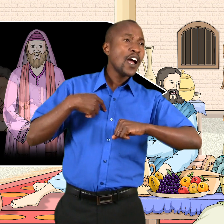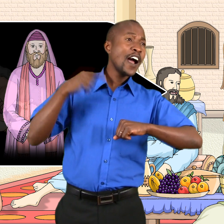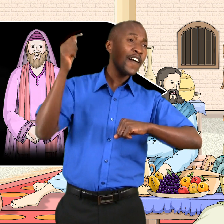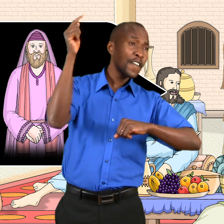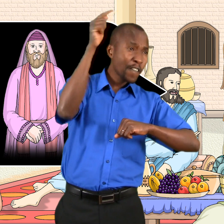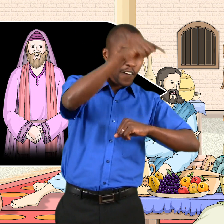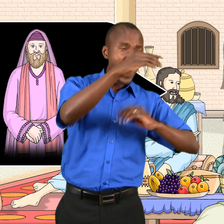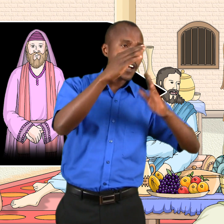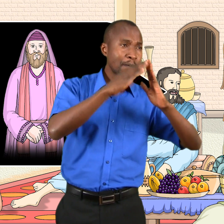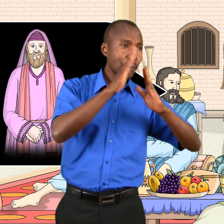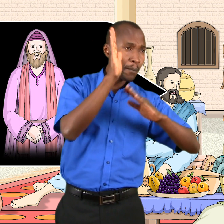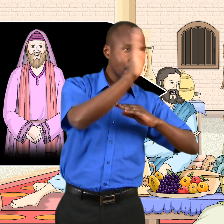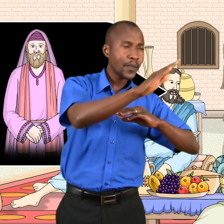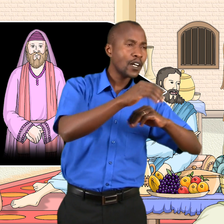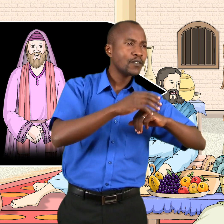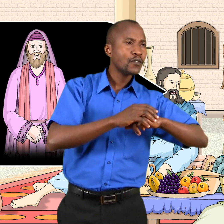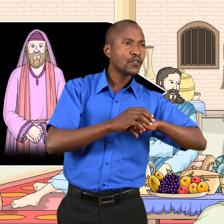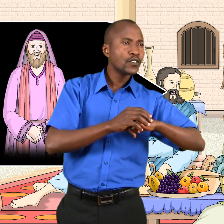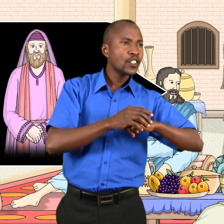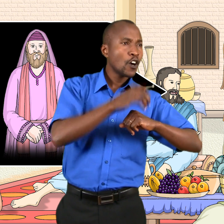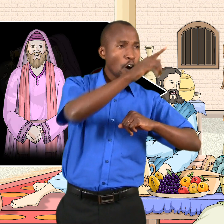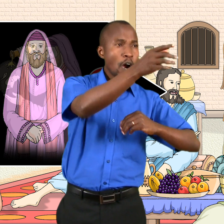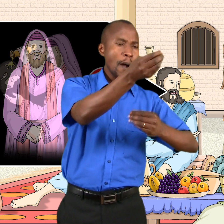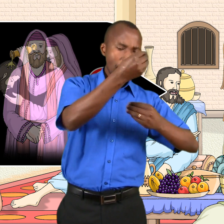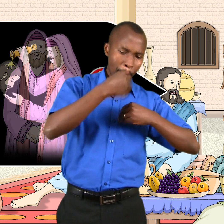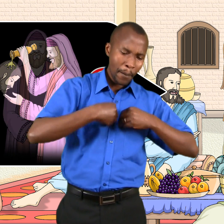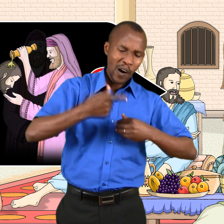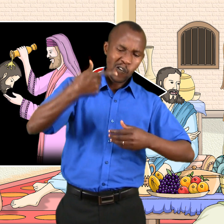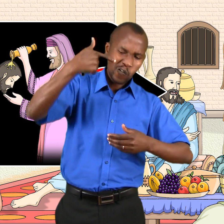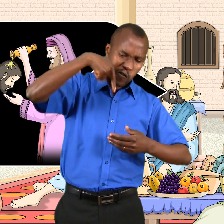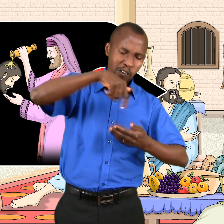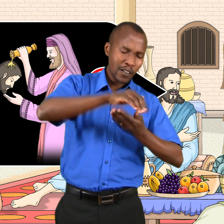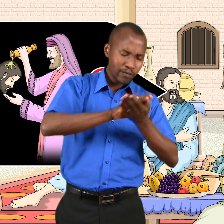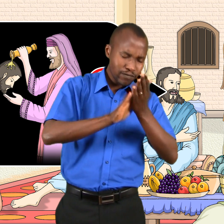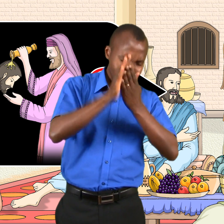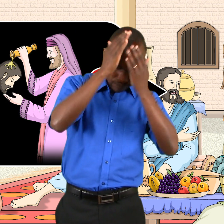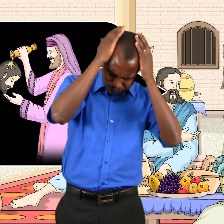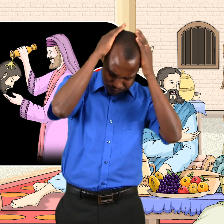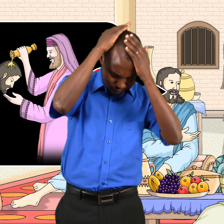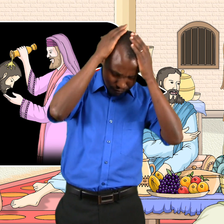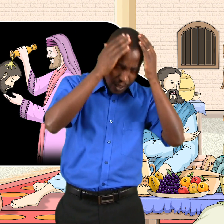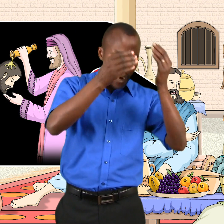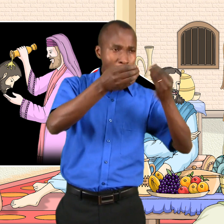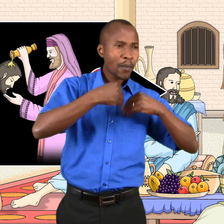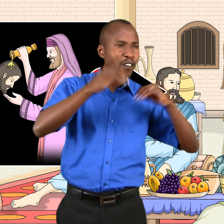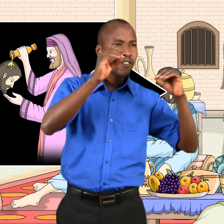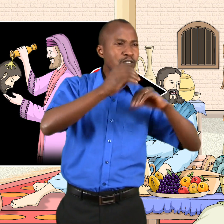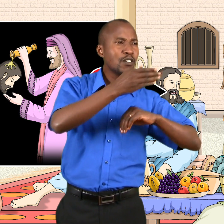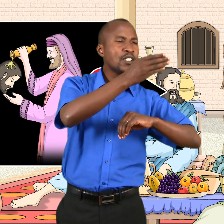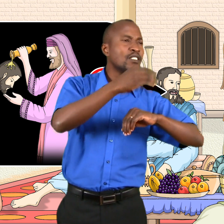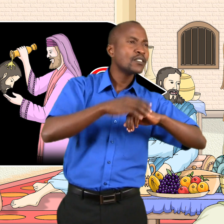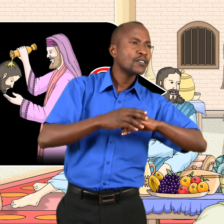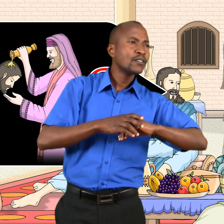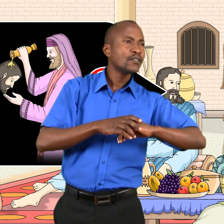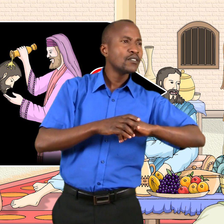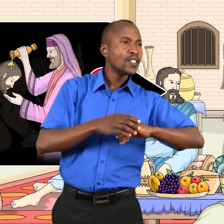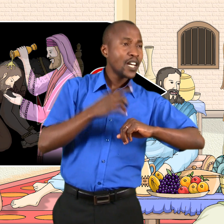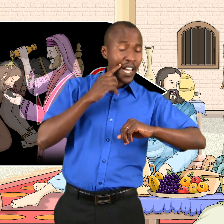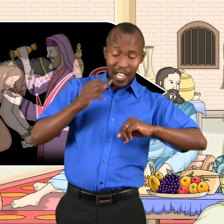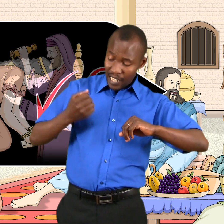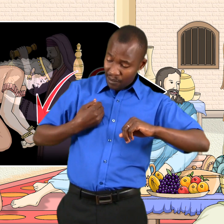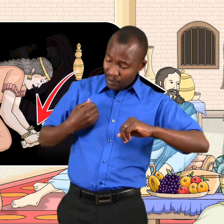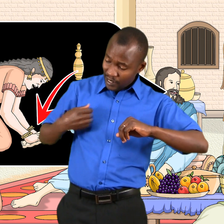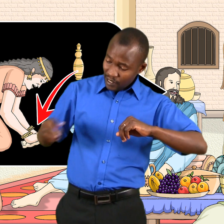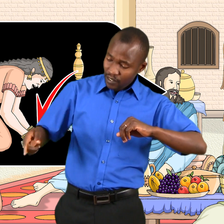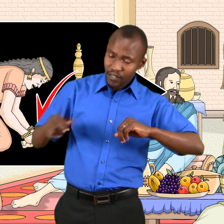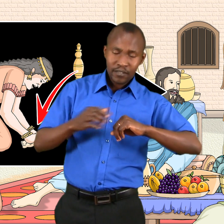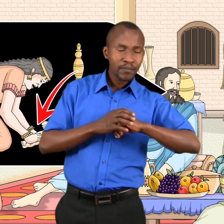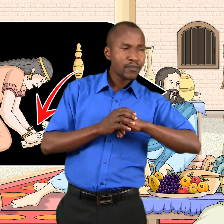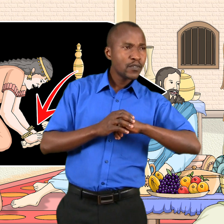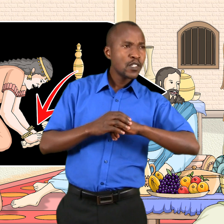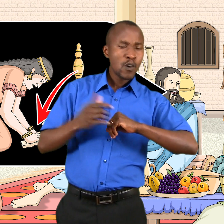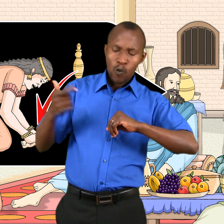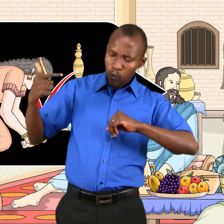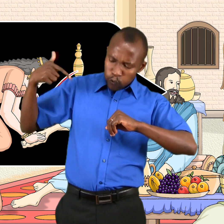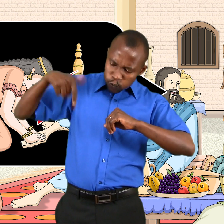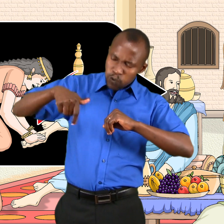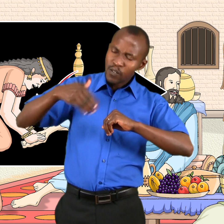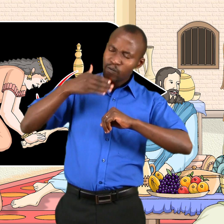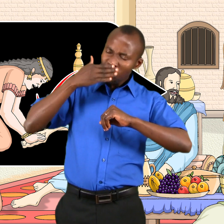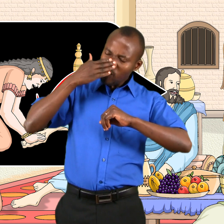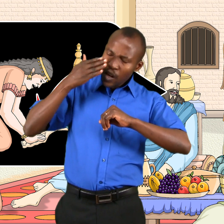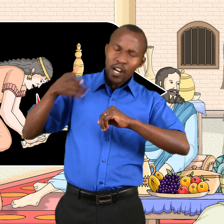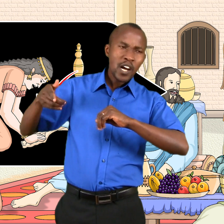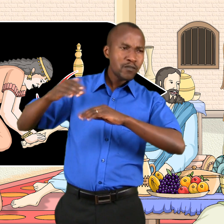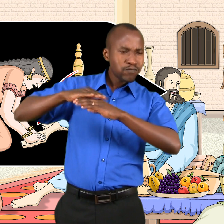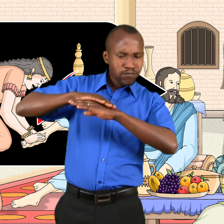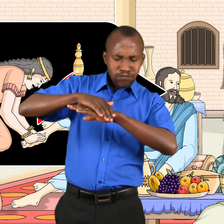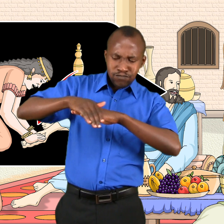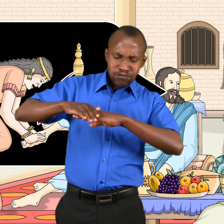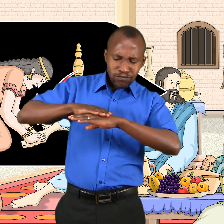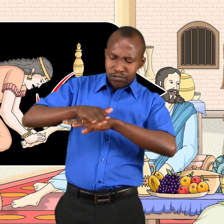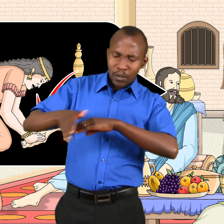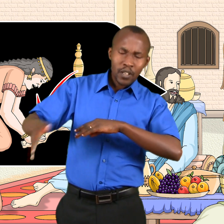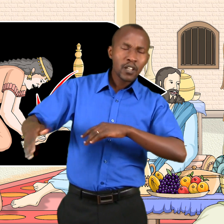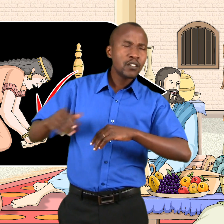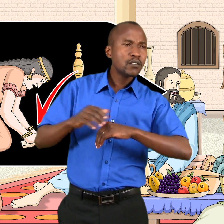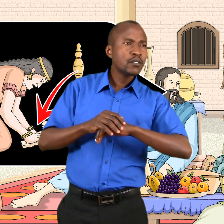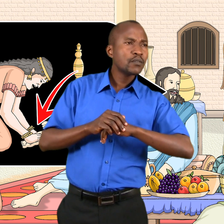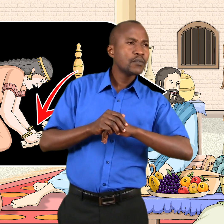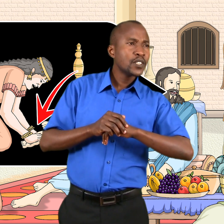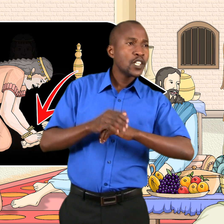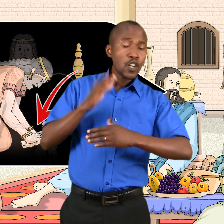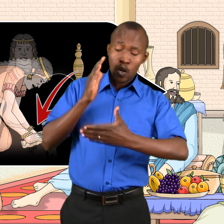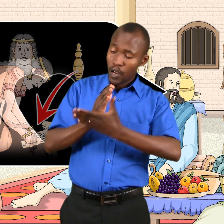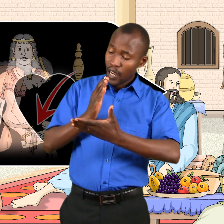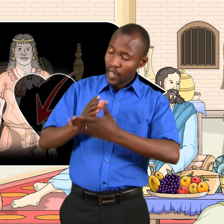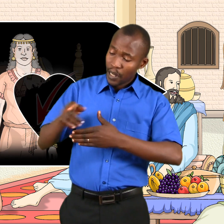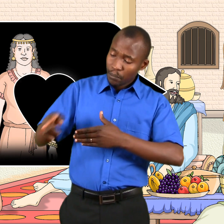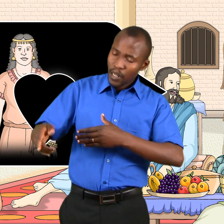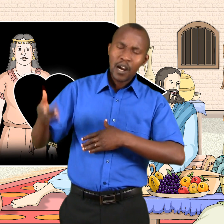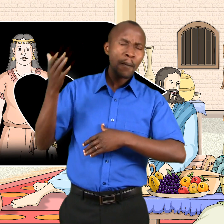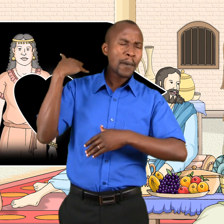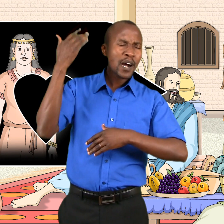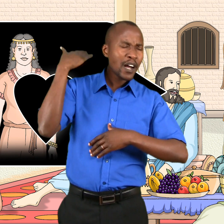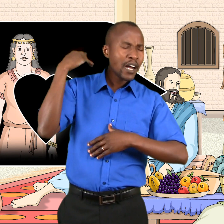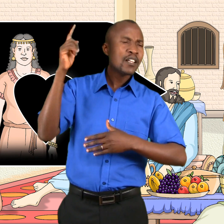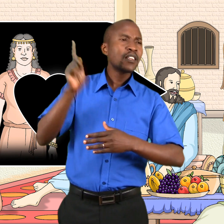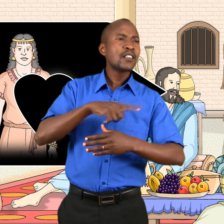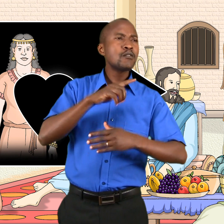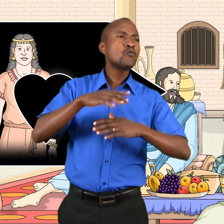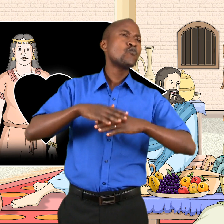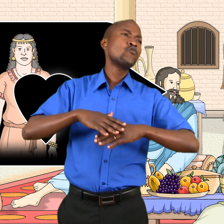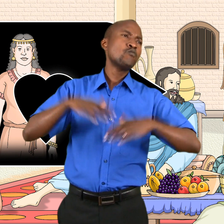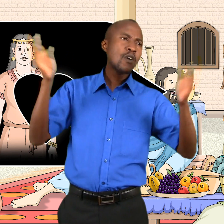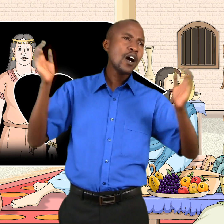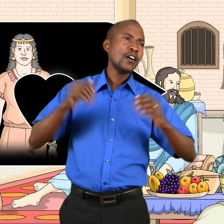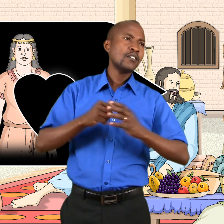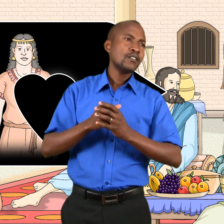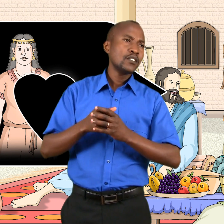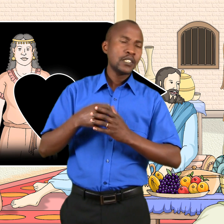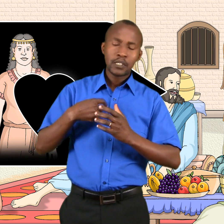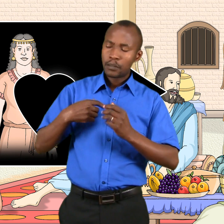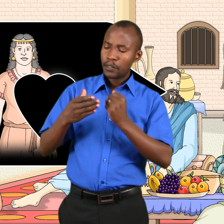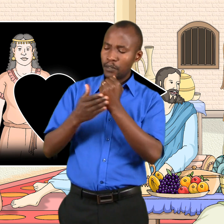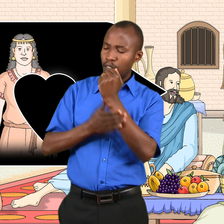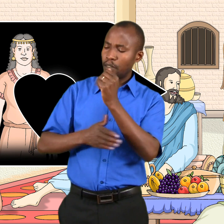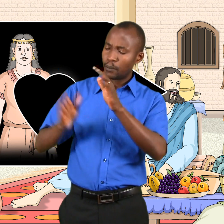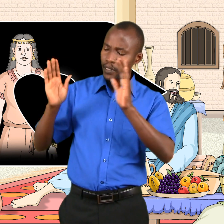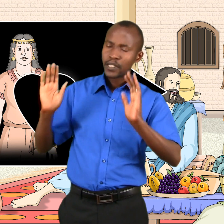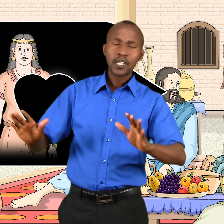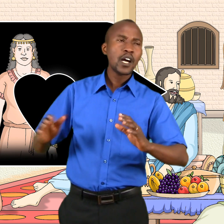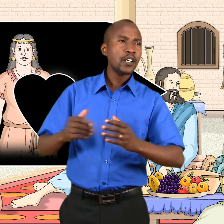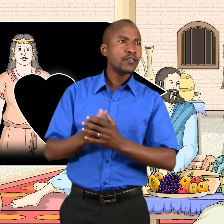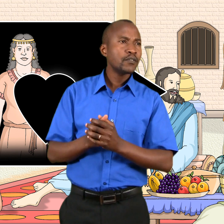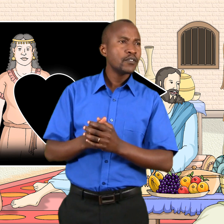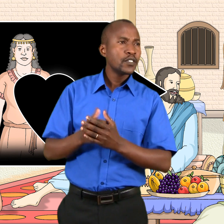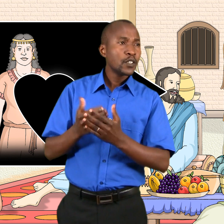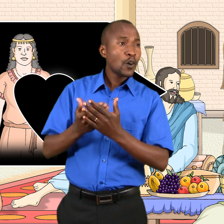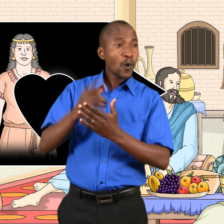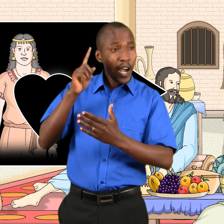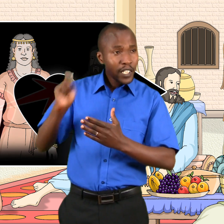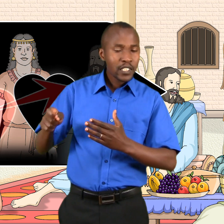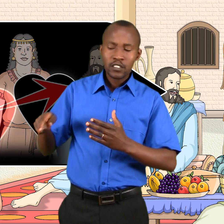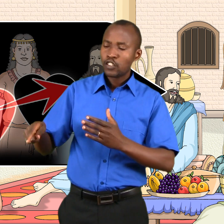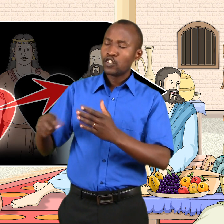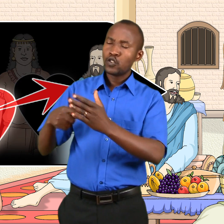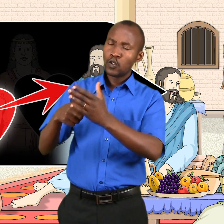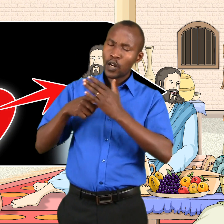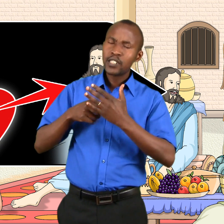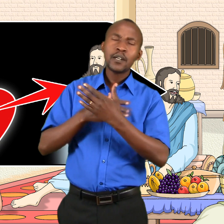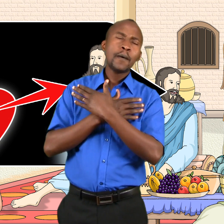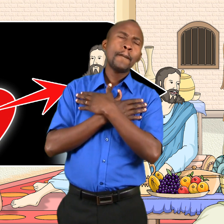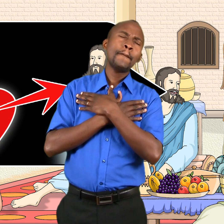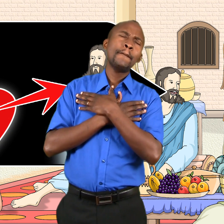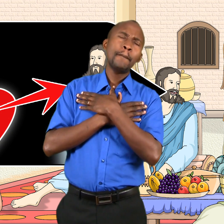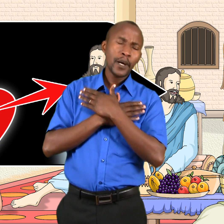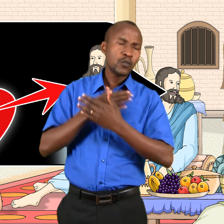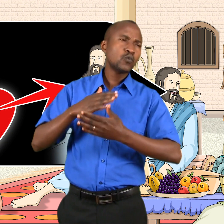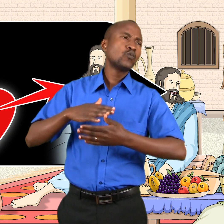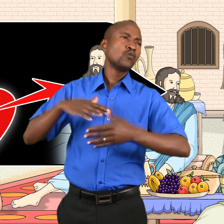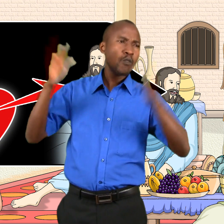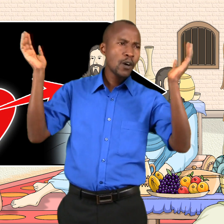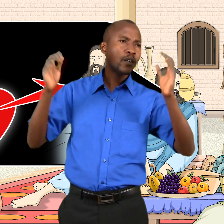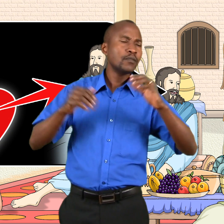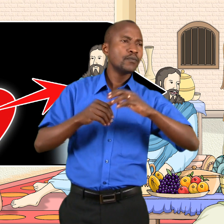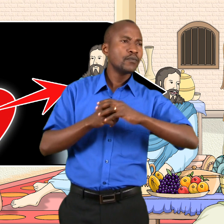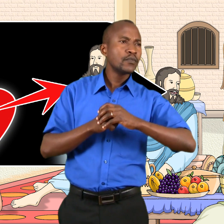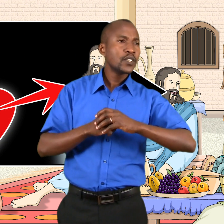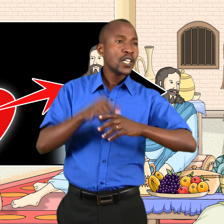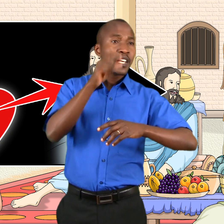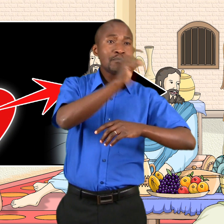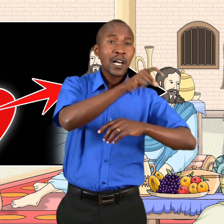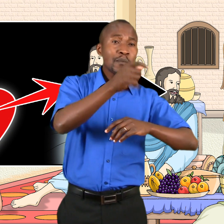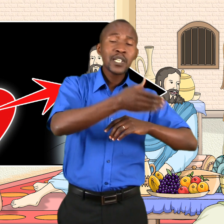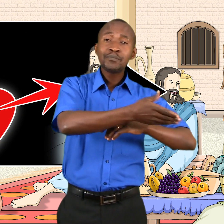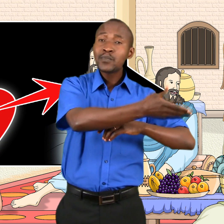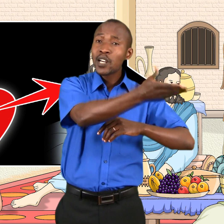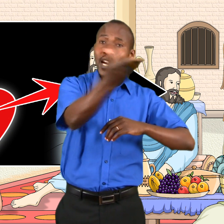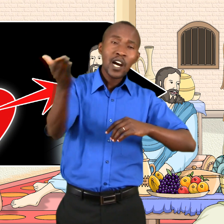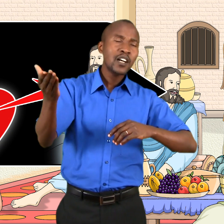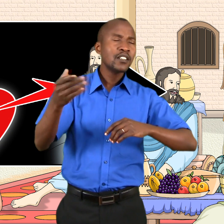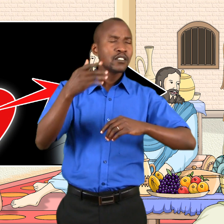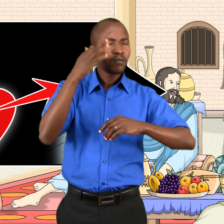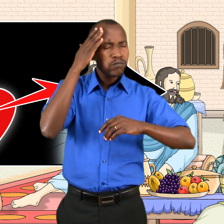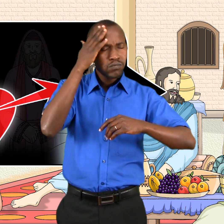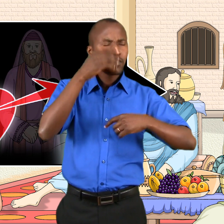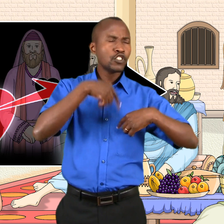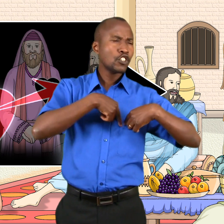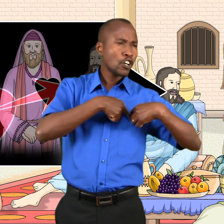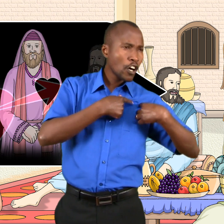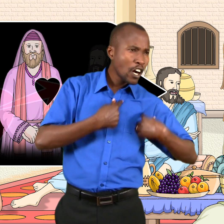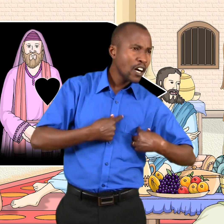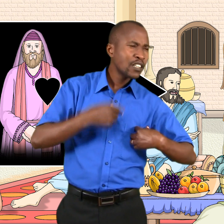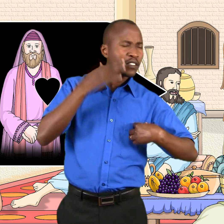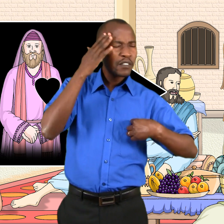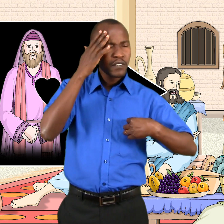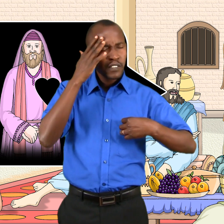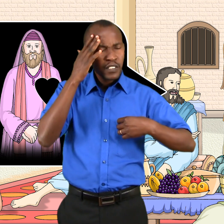You did not anoint My head with oil, but she has anointed My feet with perfume. Therefore I tell you, because her many sins have been forgiven, she has loved much.